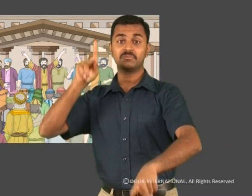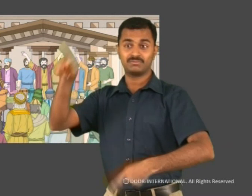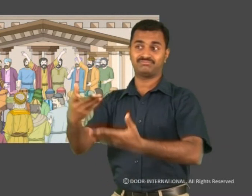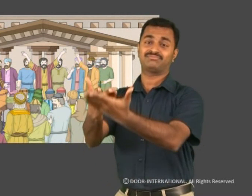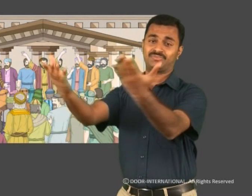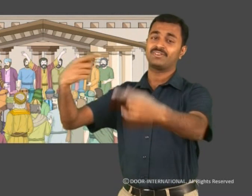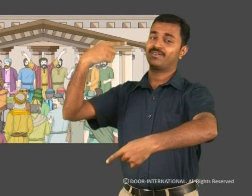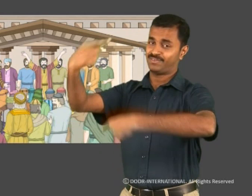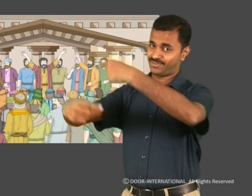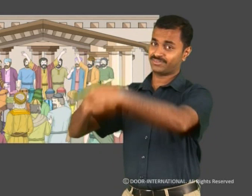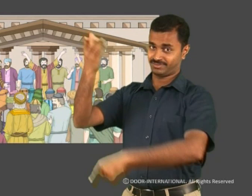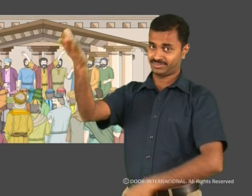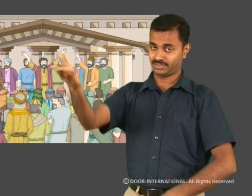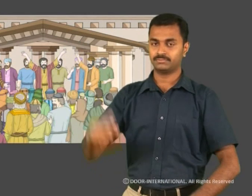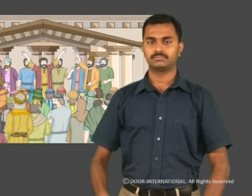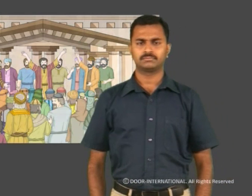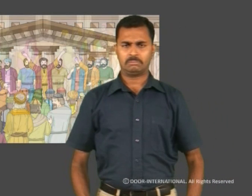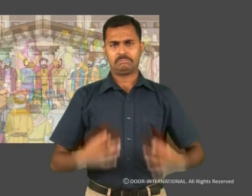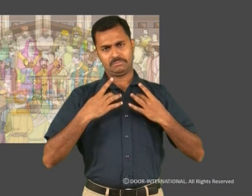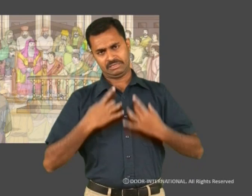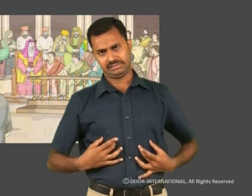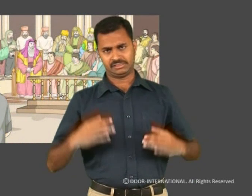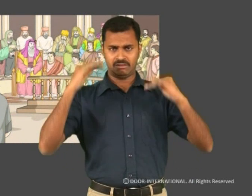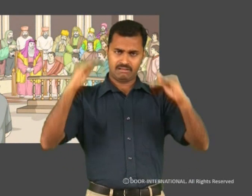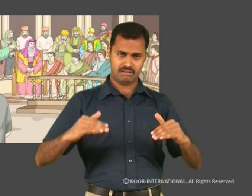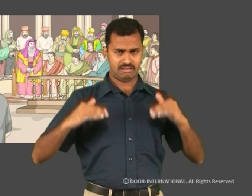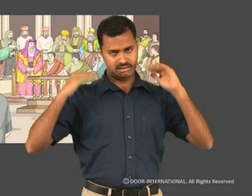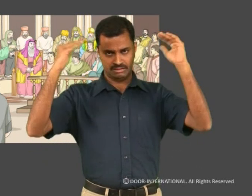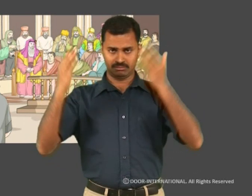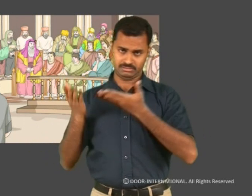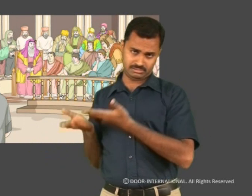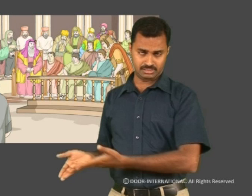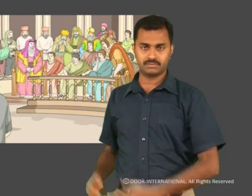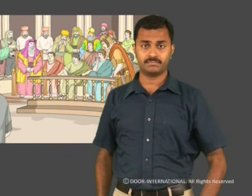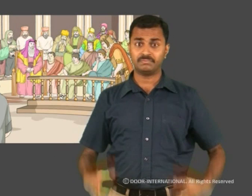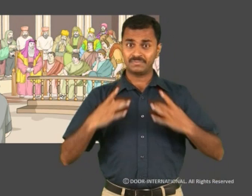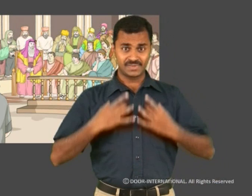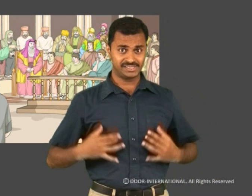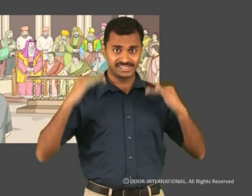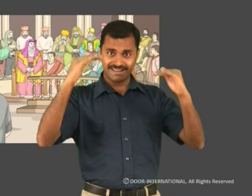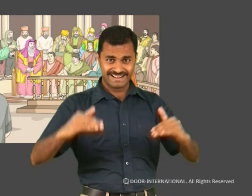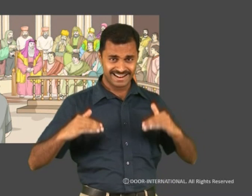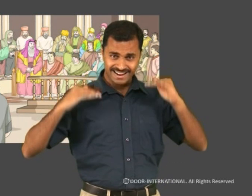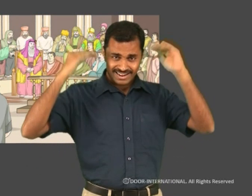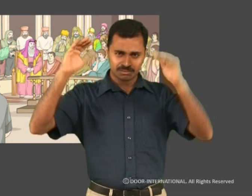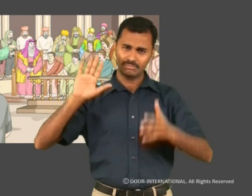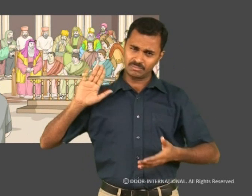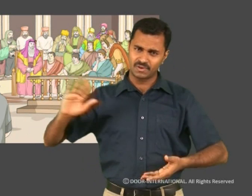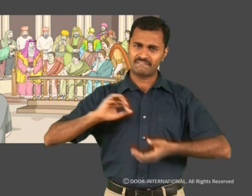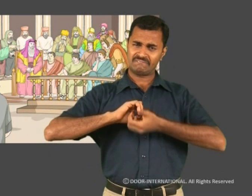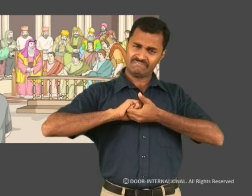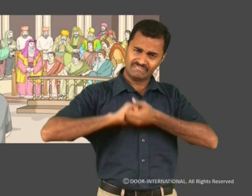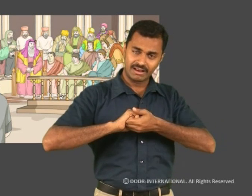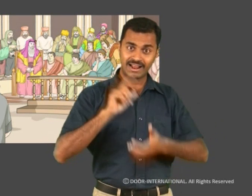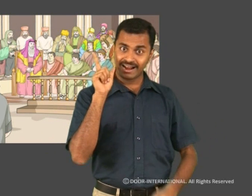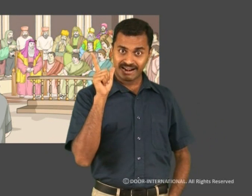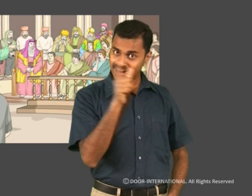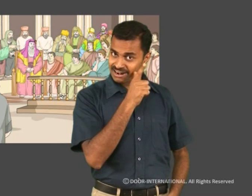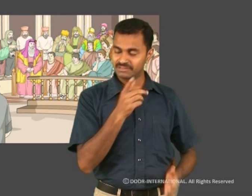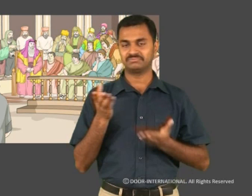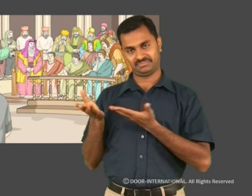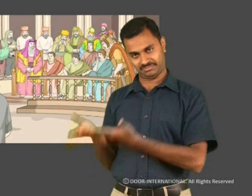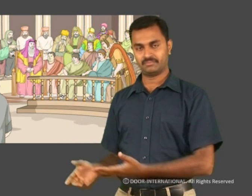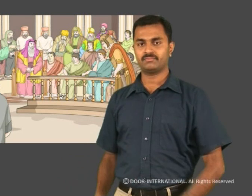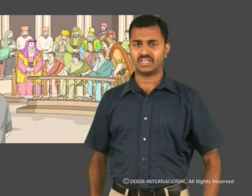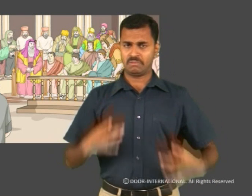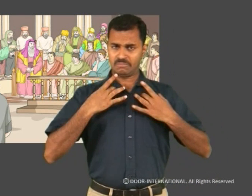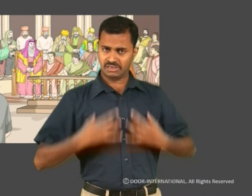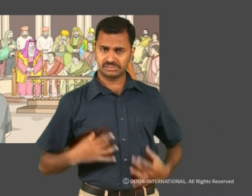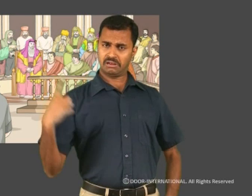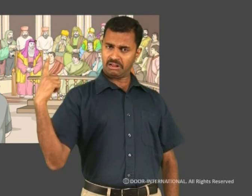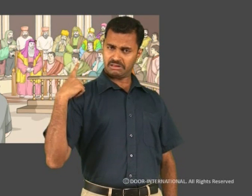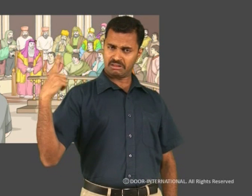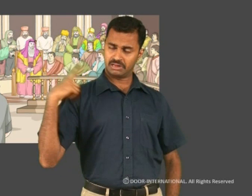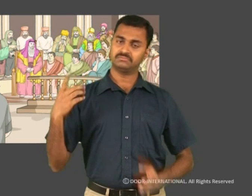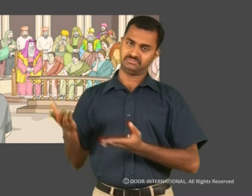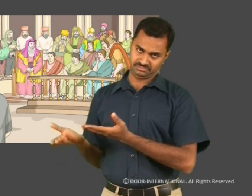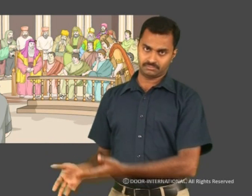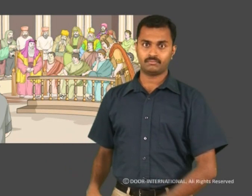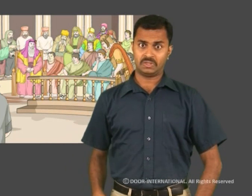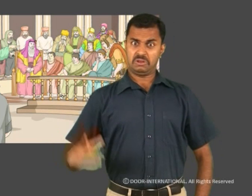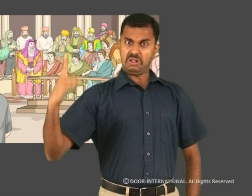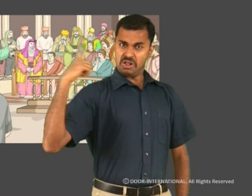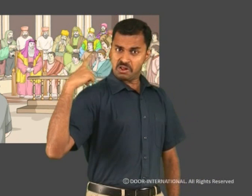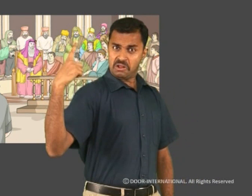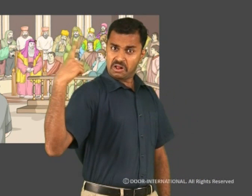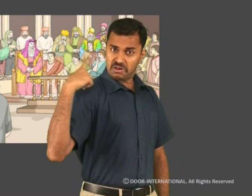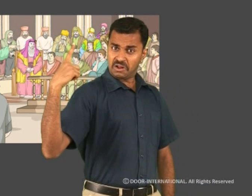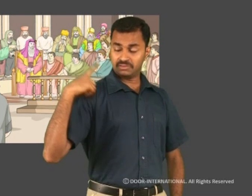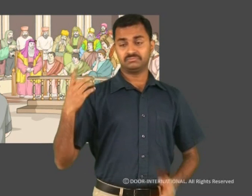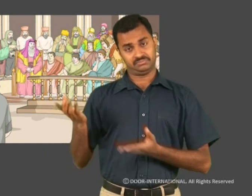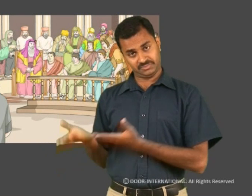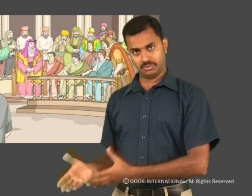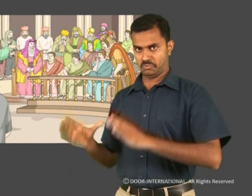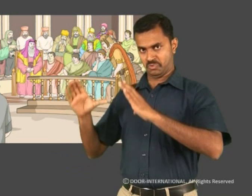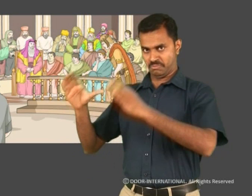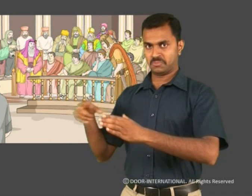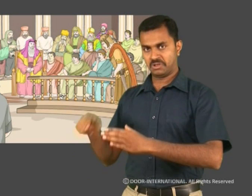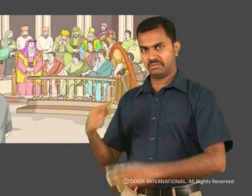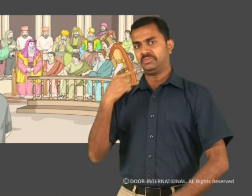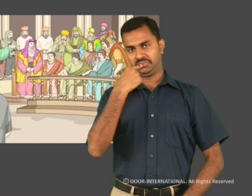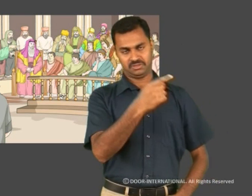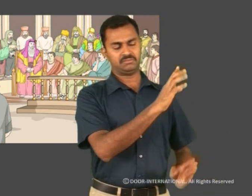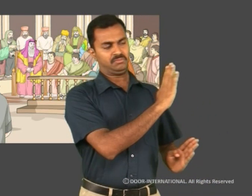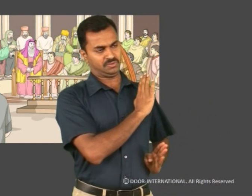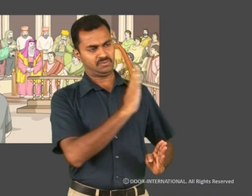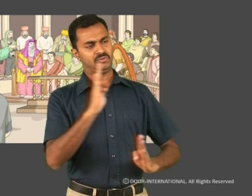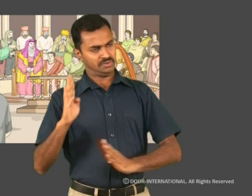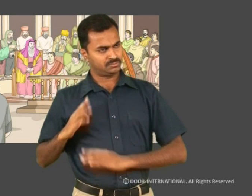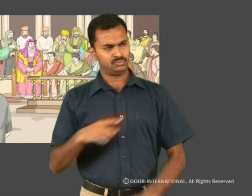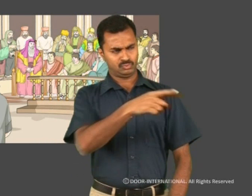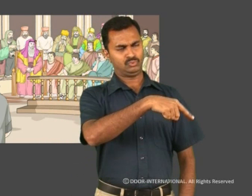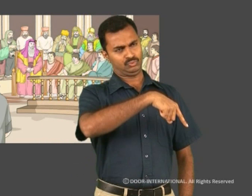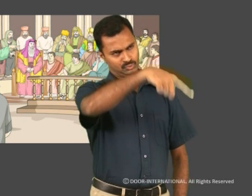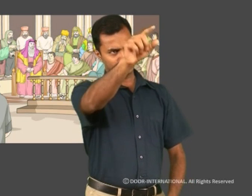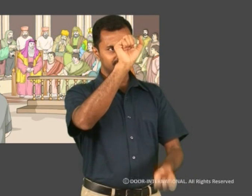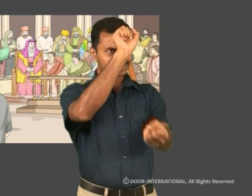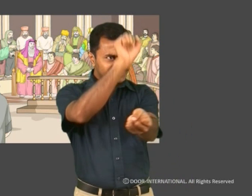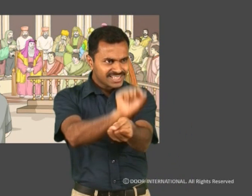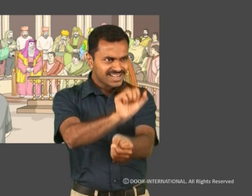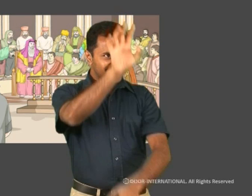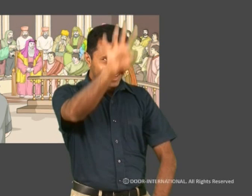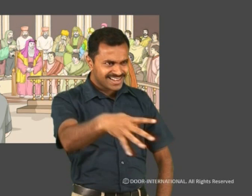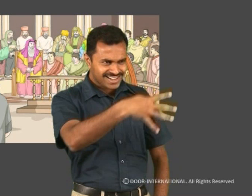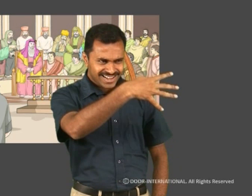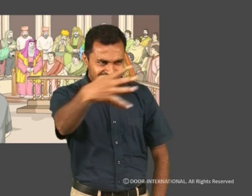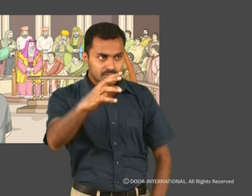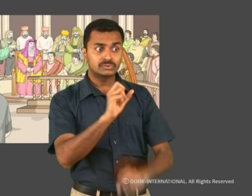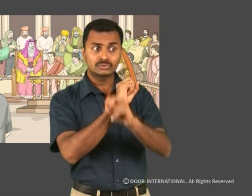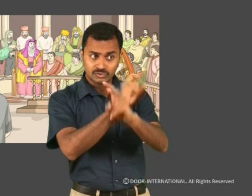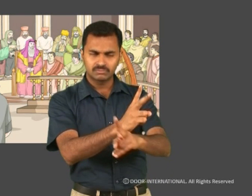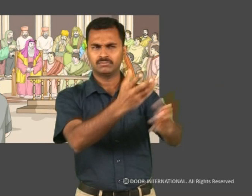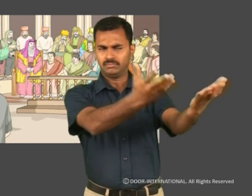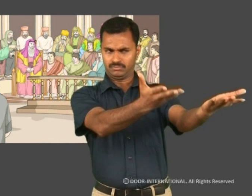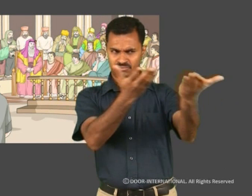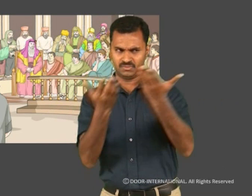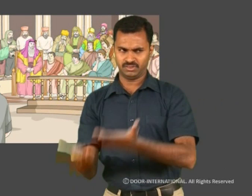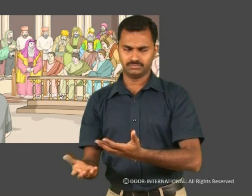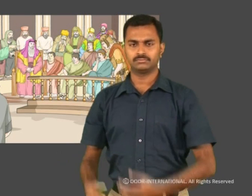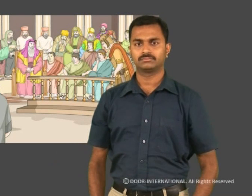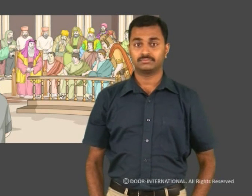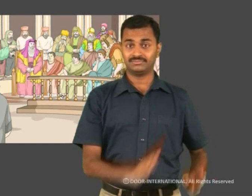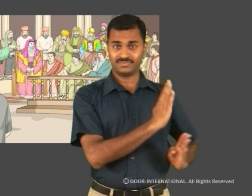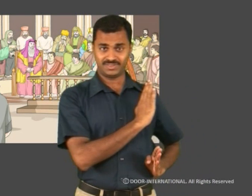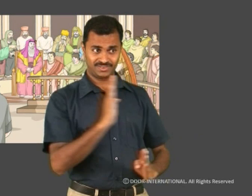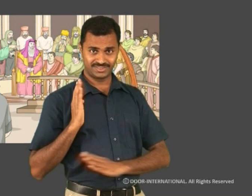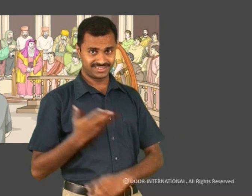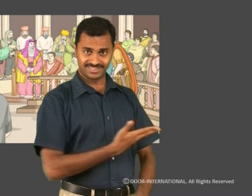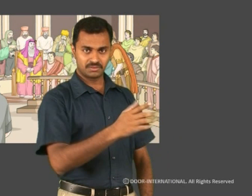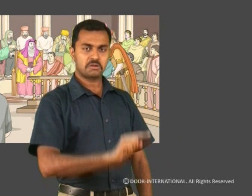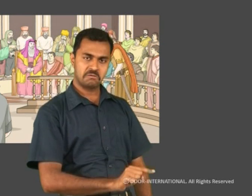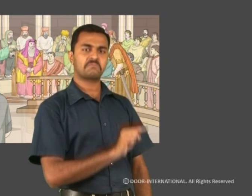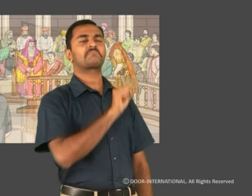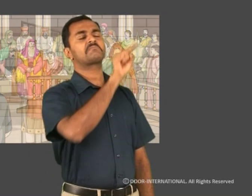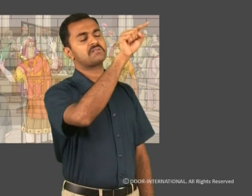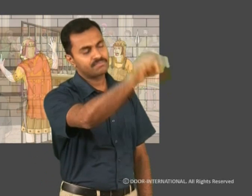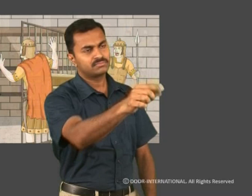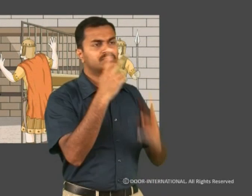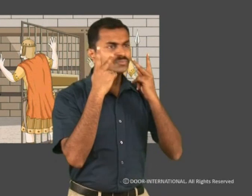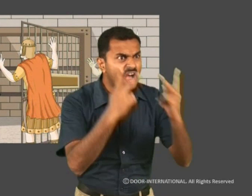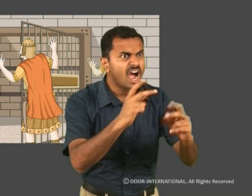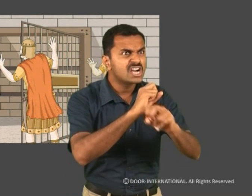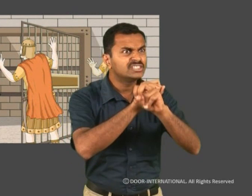When the high priest and his associates arrived, they convened the Sanhedrin—the full assembly of the elders of Israel—and sent to the jail for the apostles.